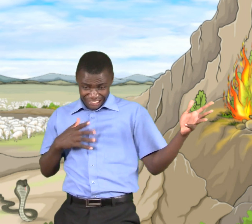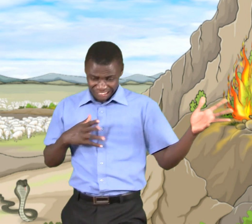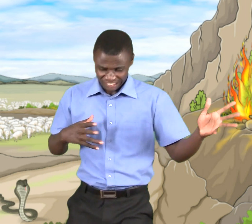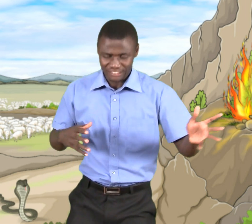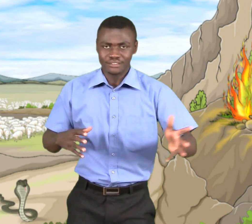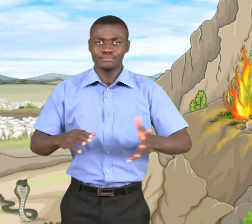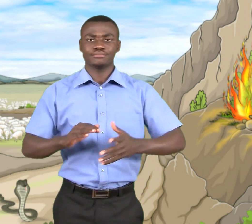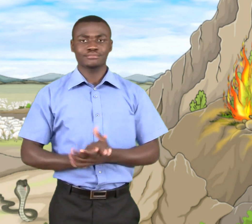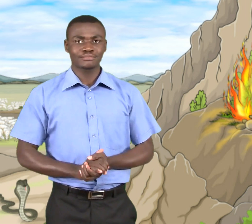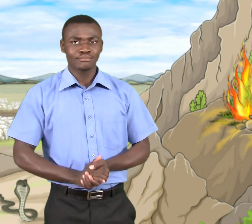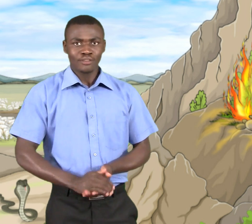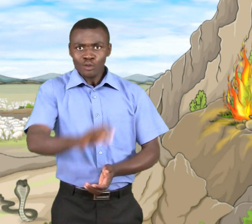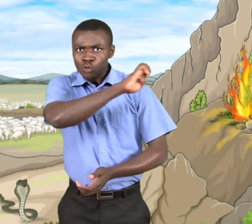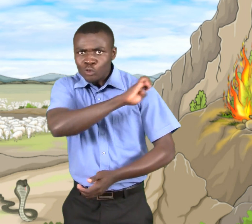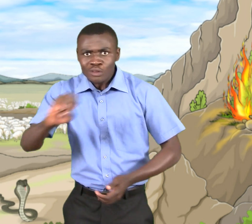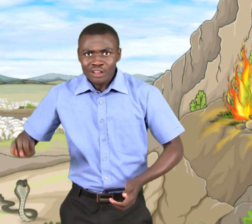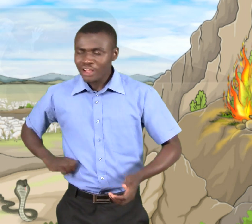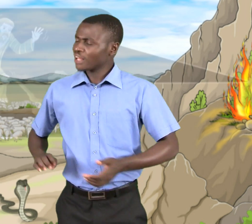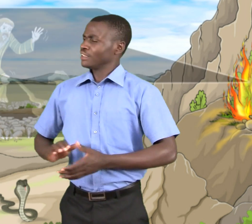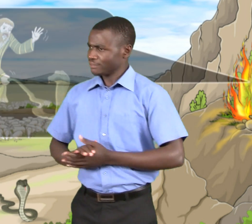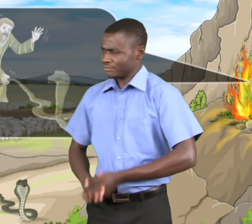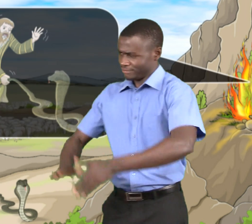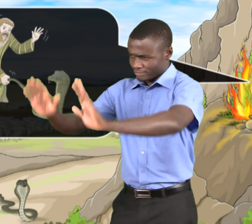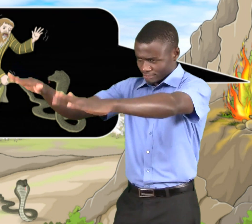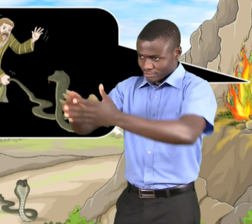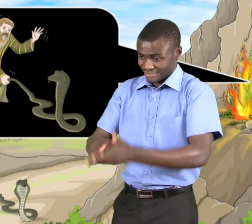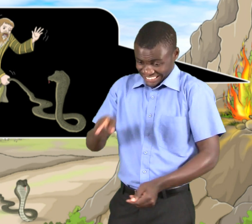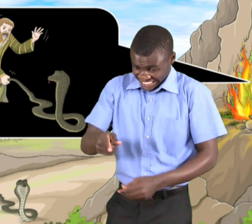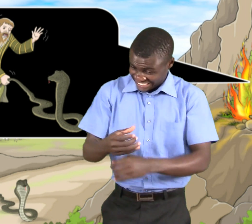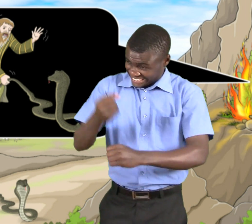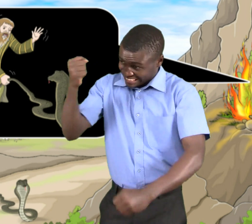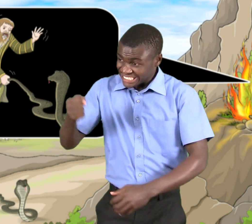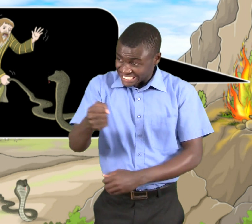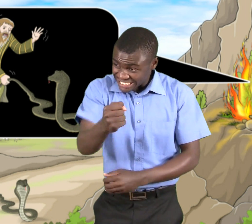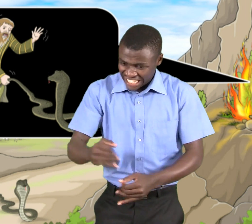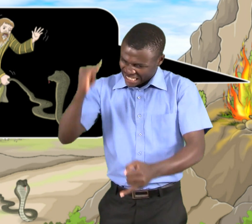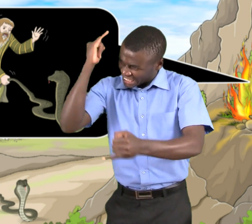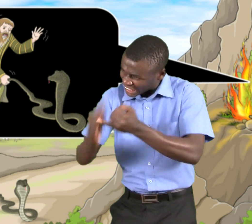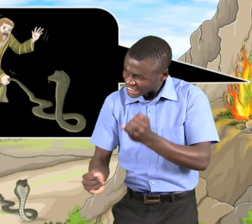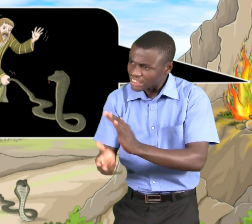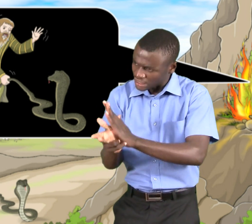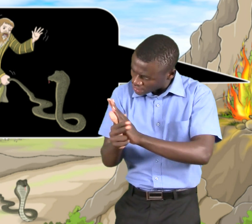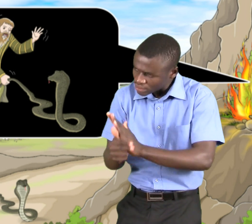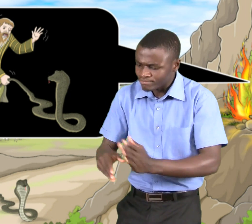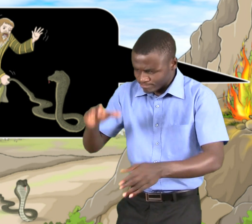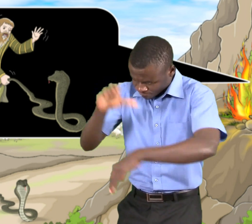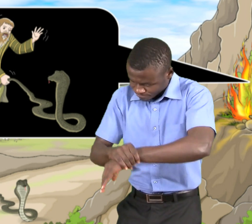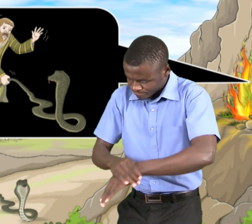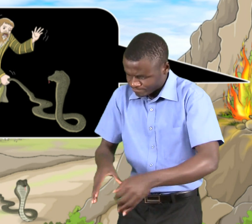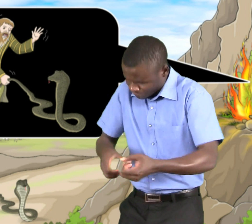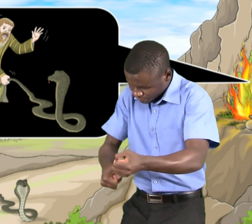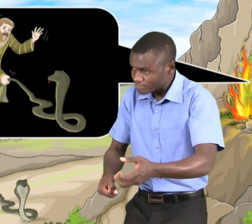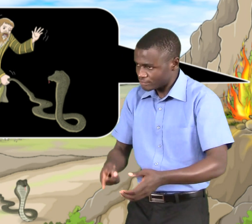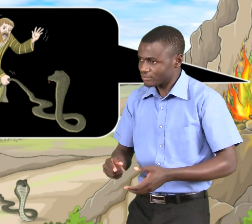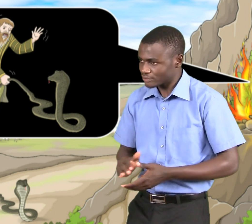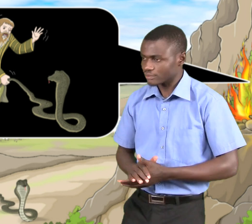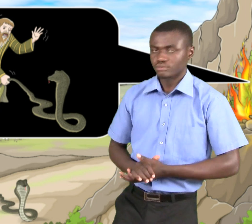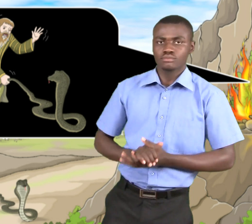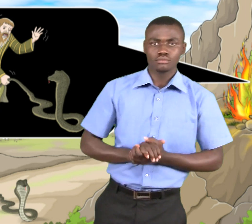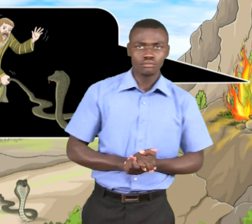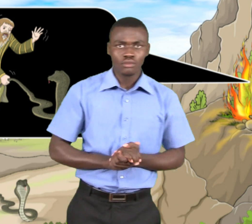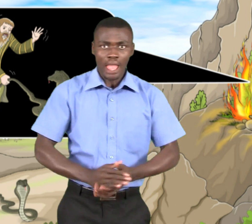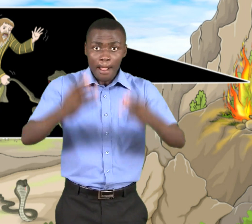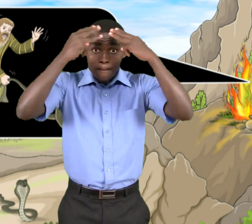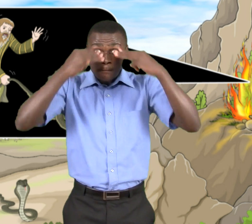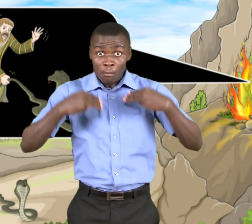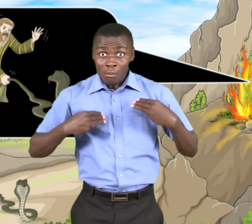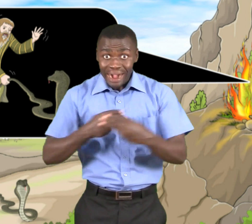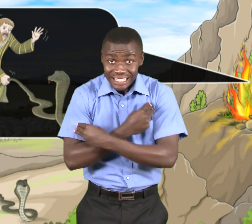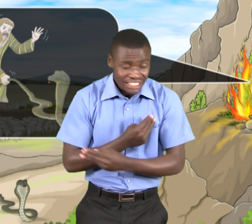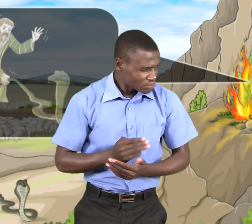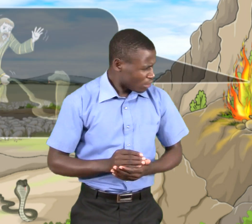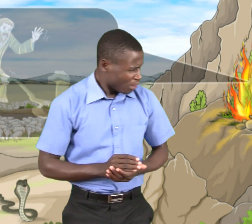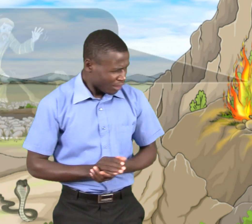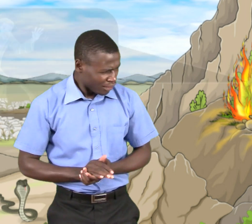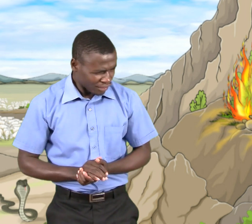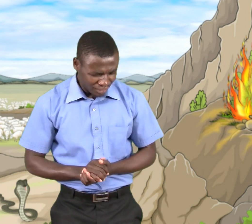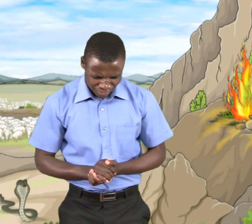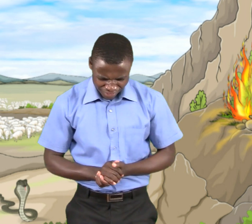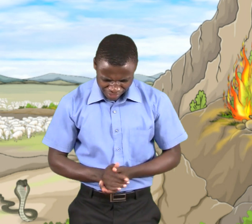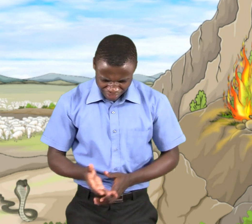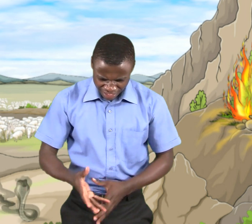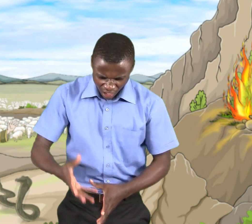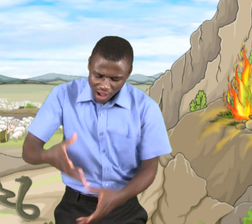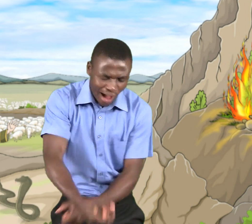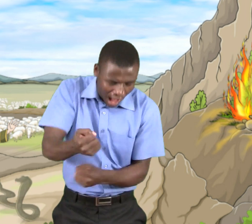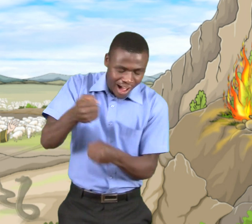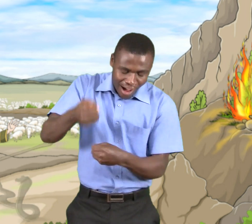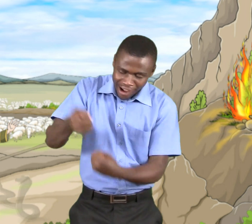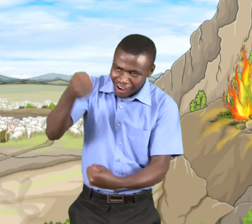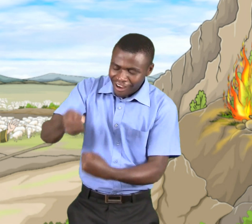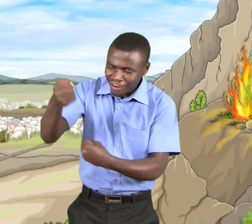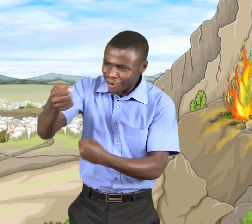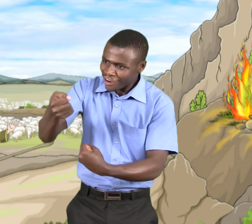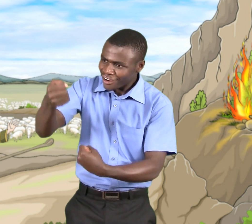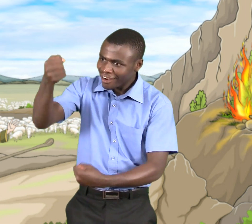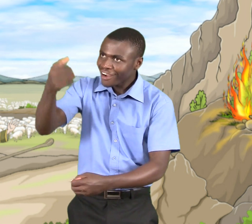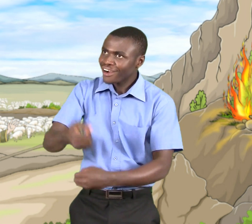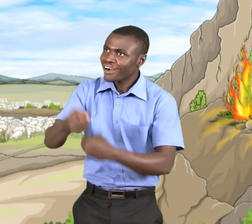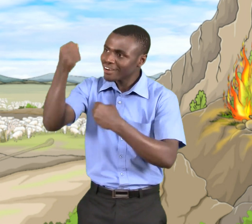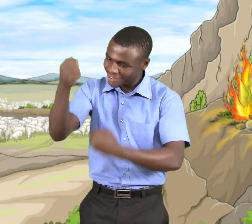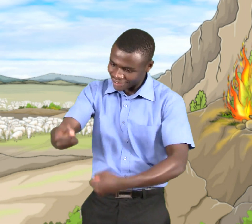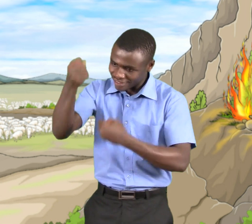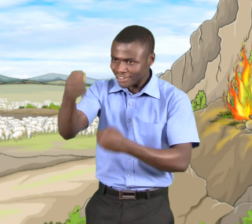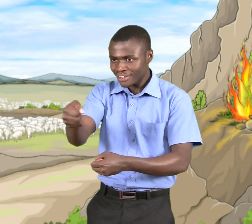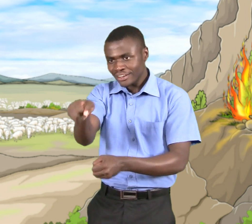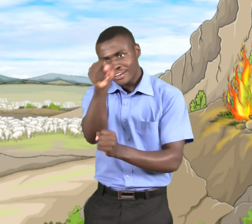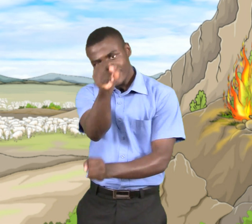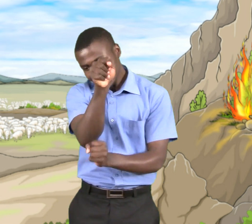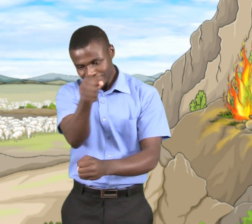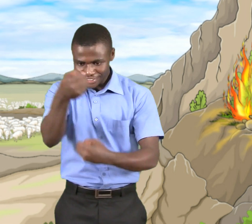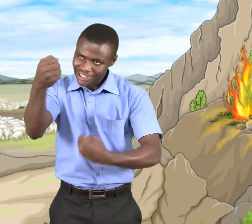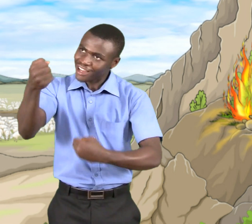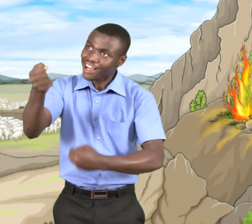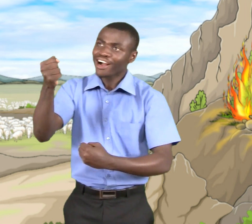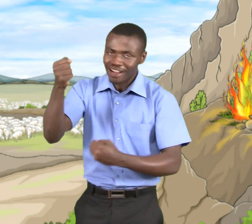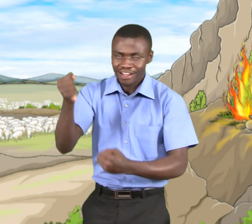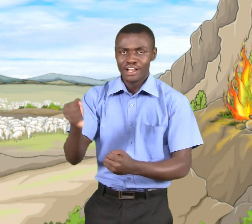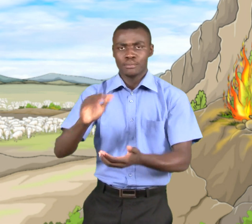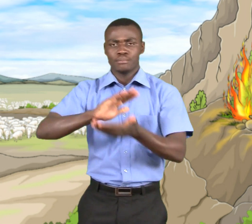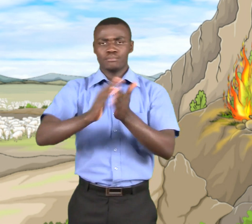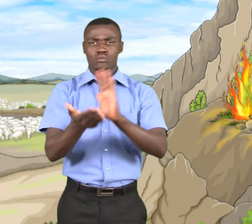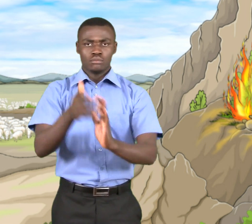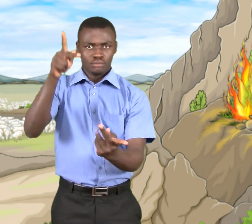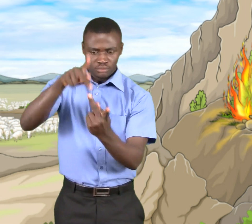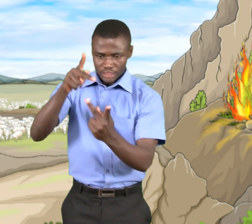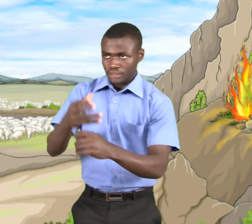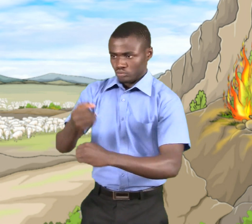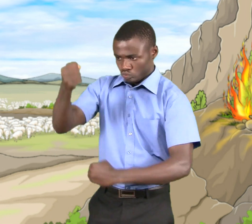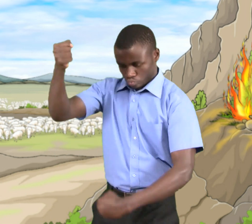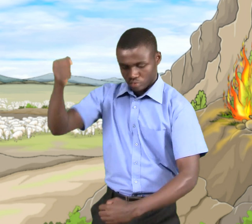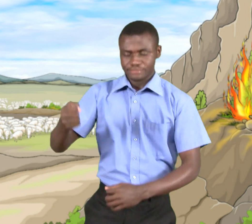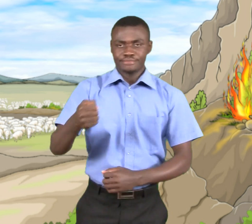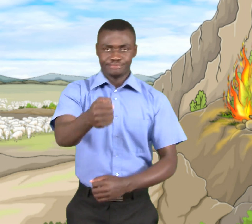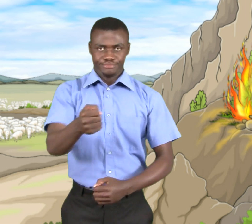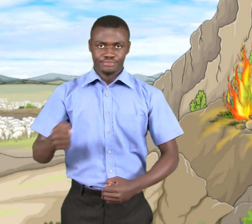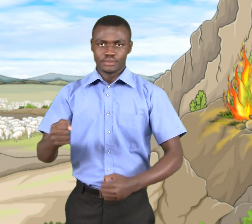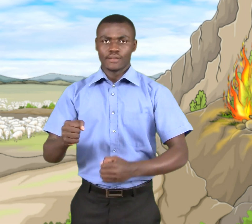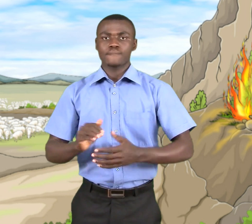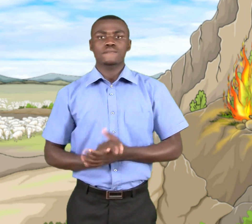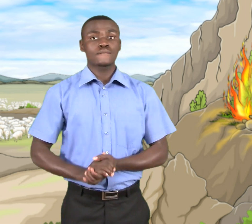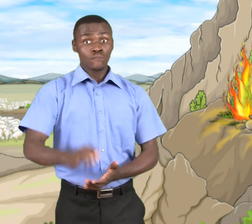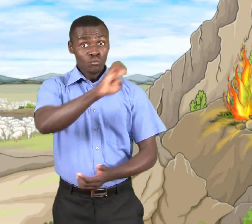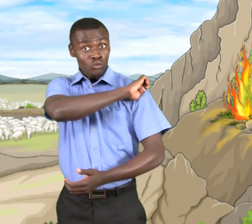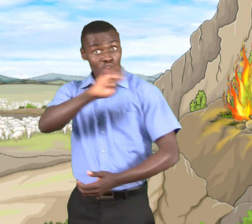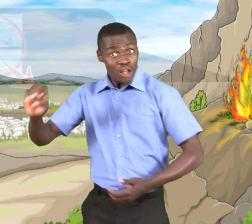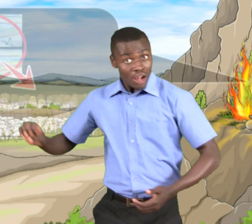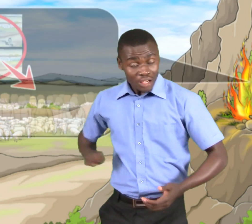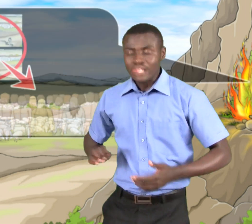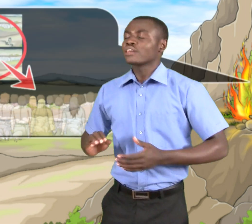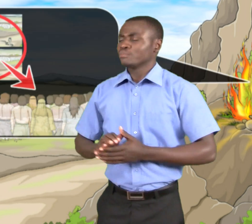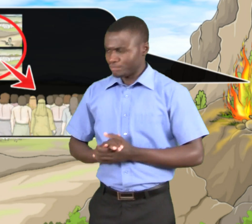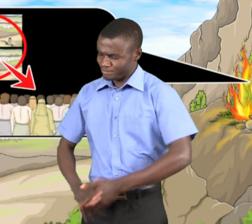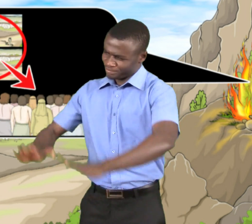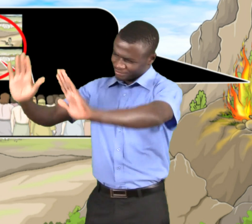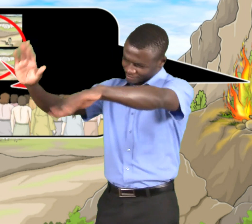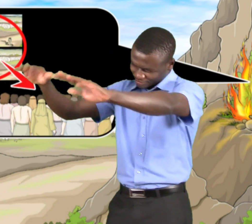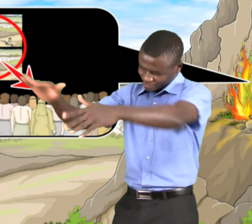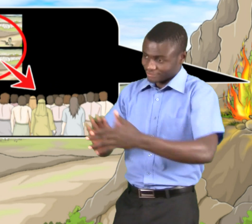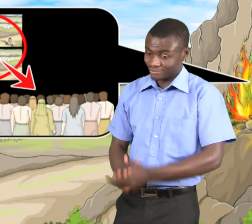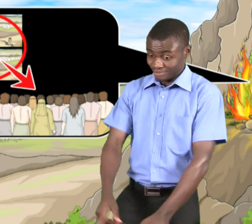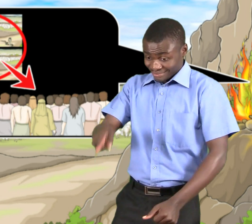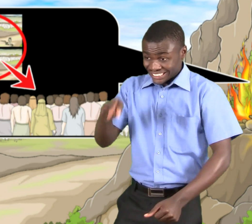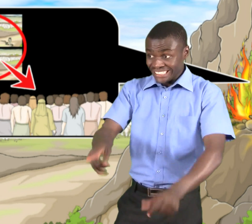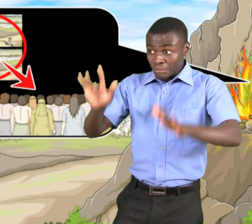“Stretch out your hand and grab it by the tail,” the LORD said to Moses, who reached out his hand and caught the snake, and it turned back into a staff in his hand.